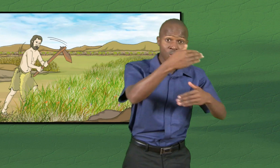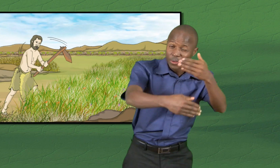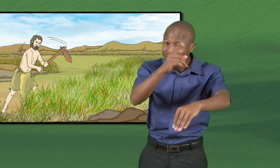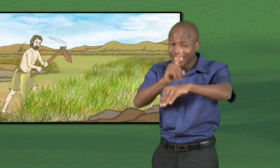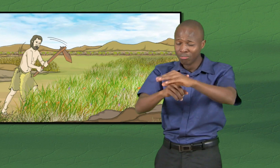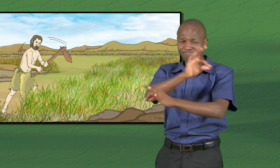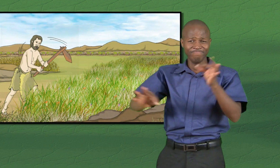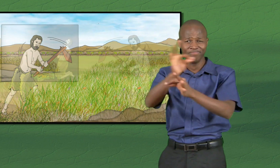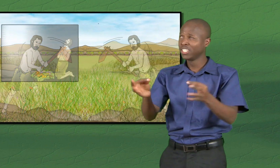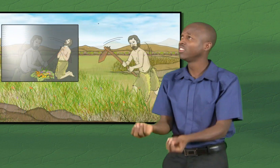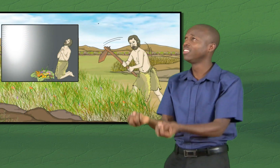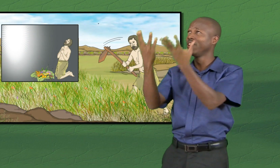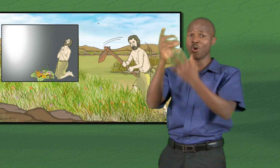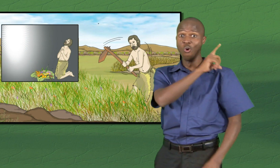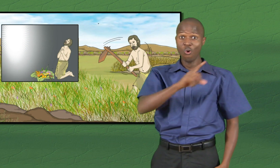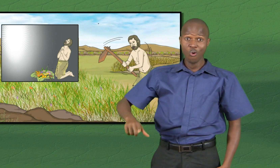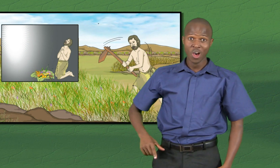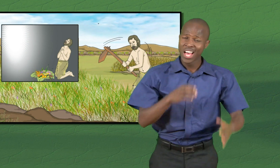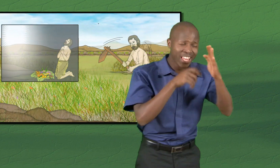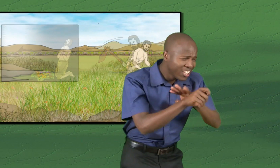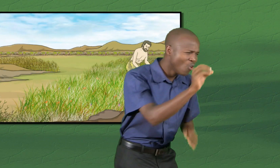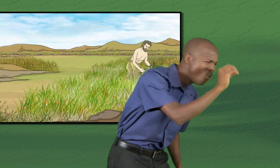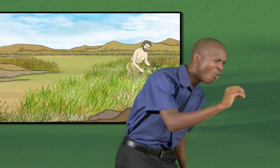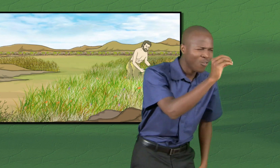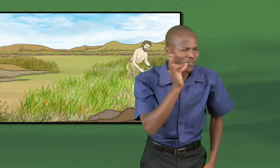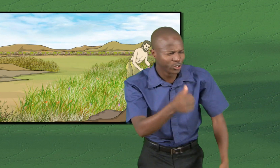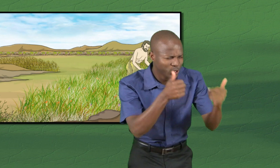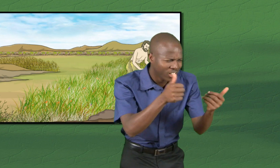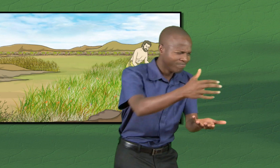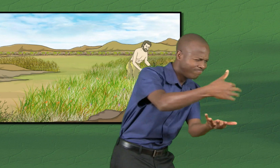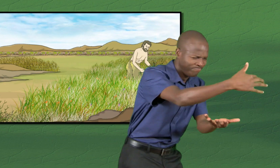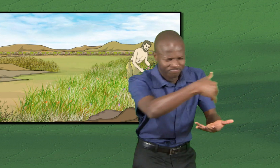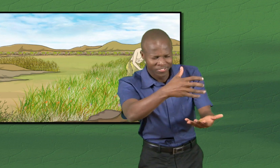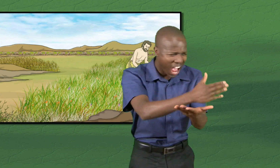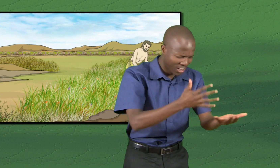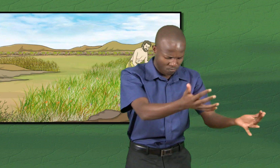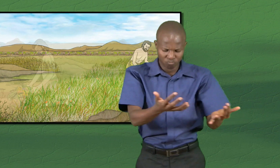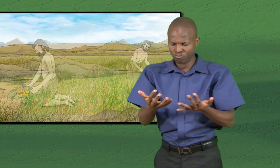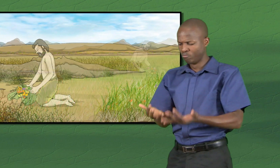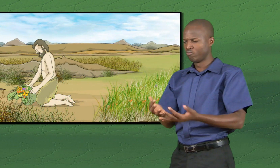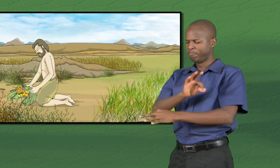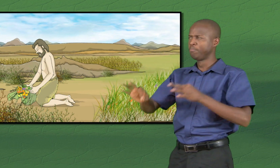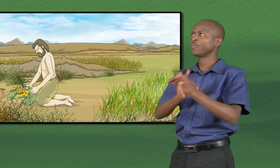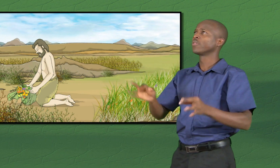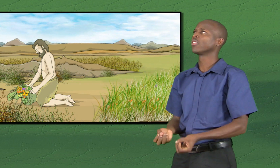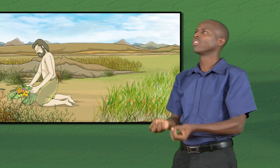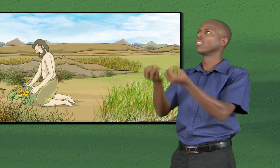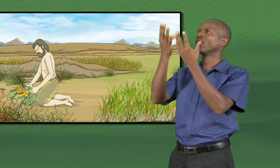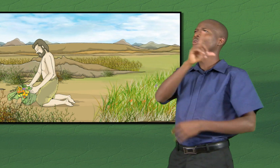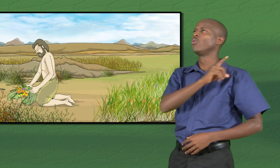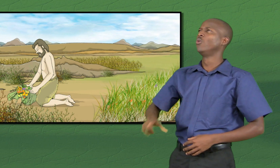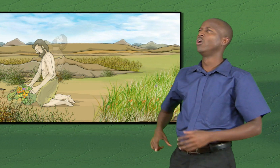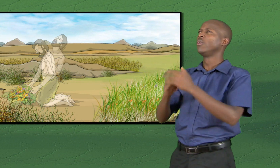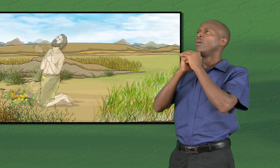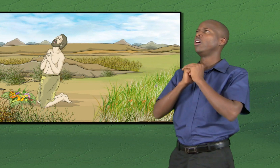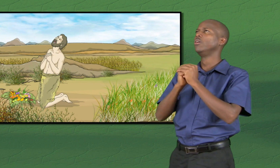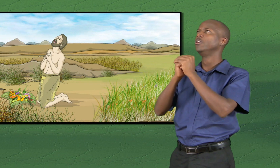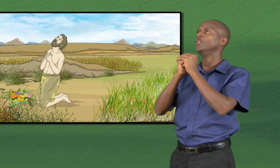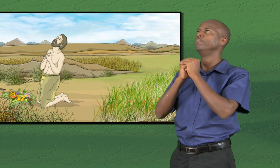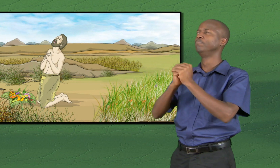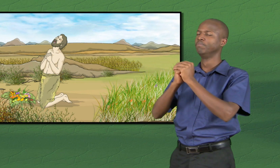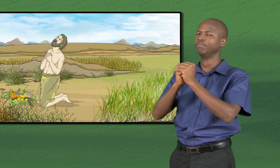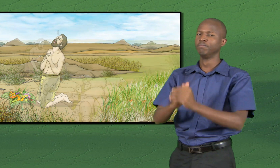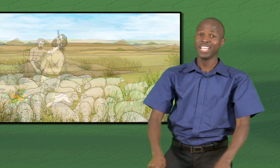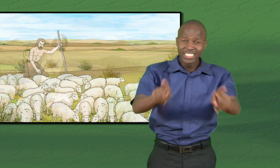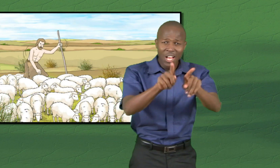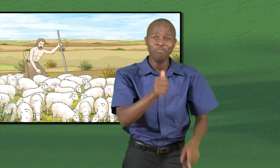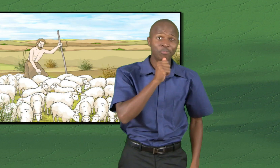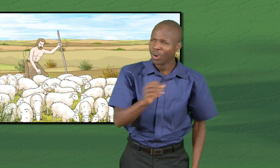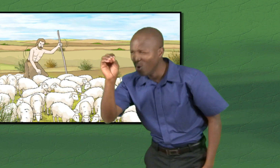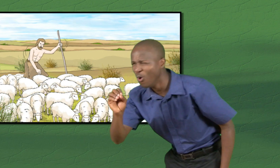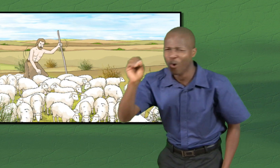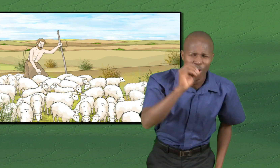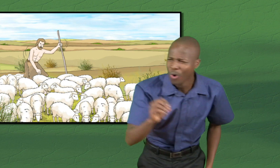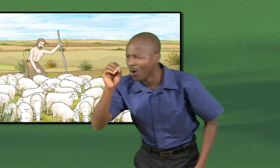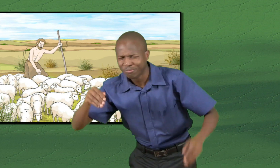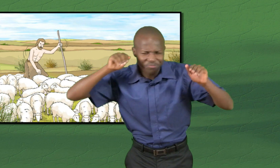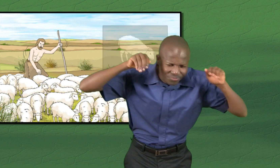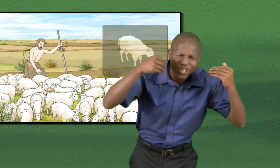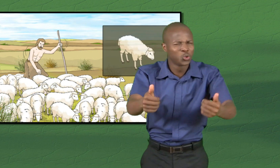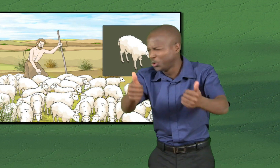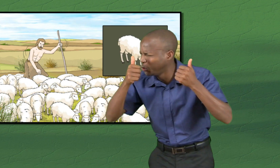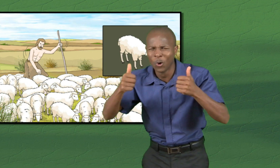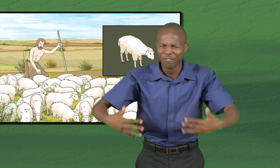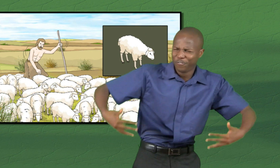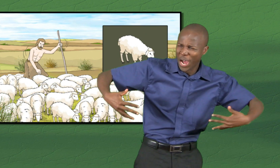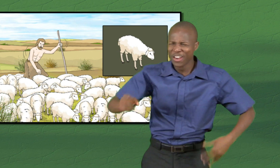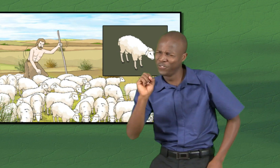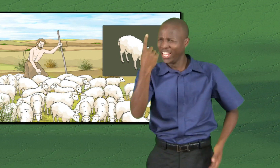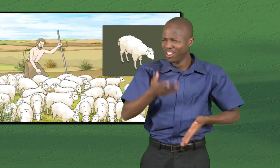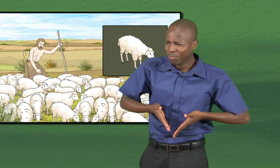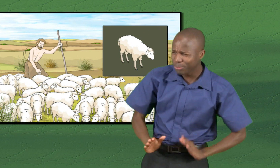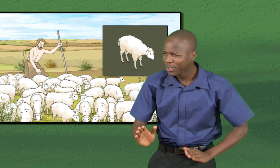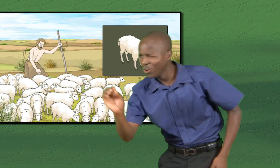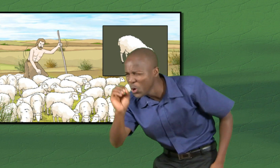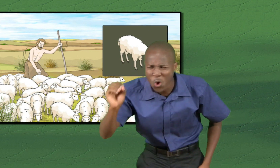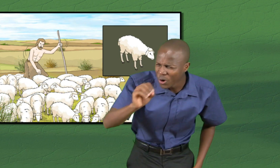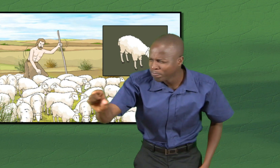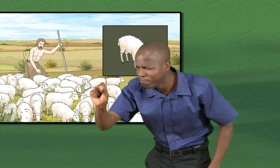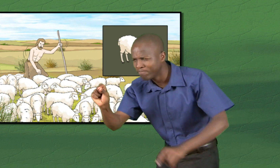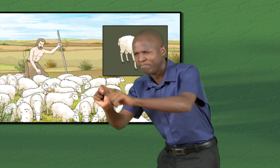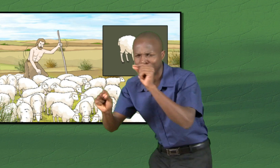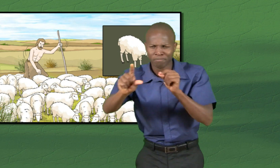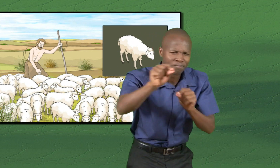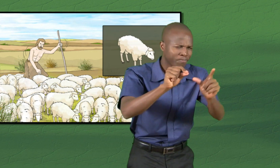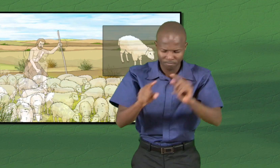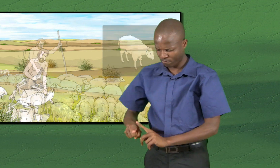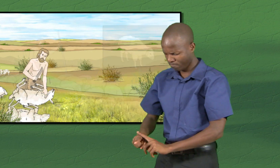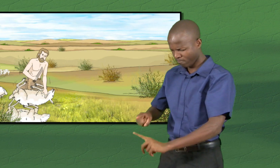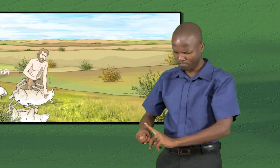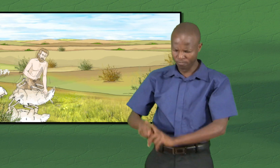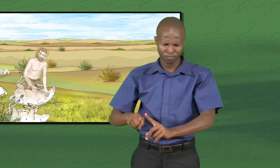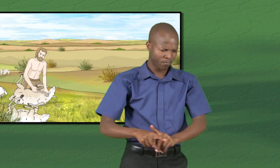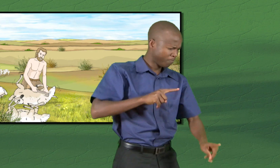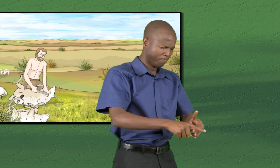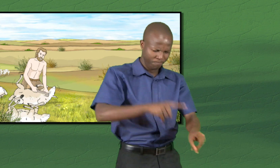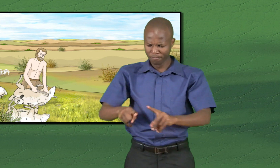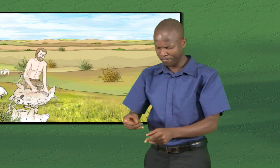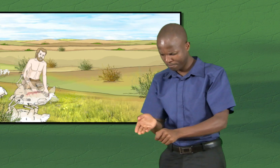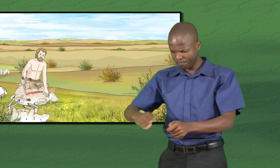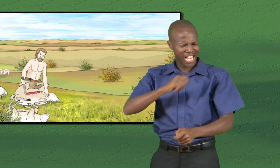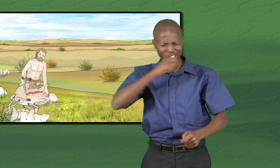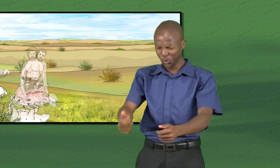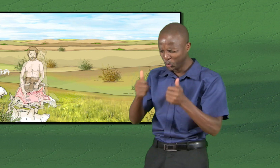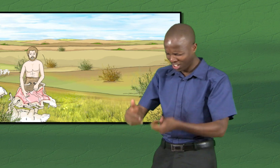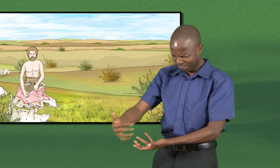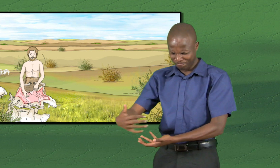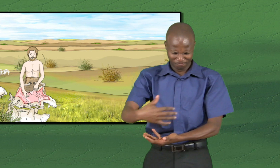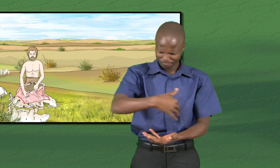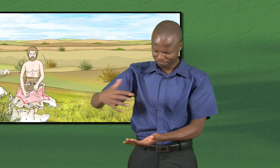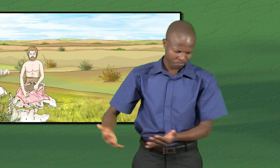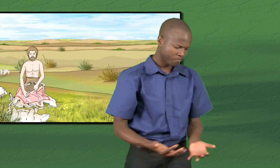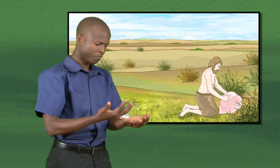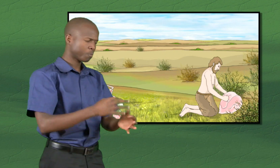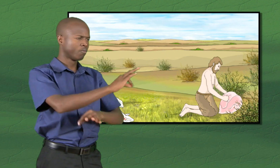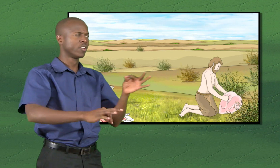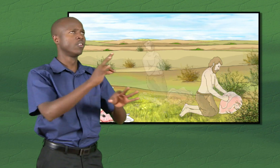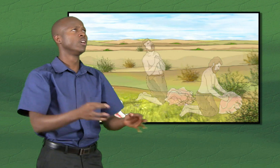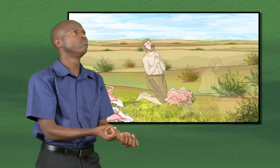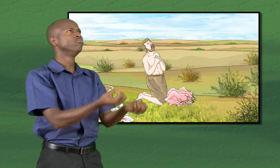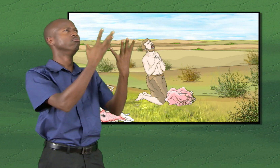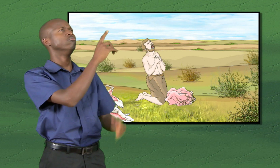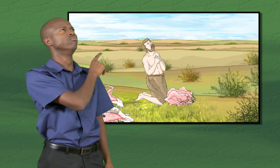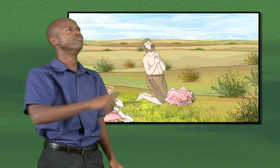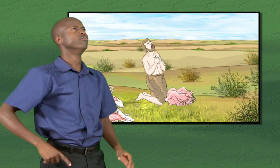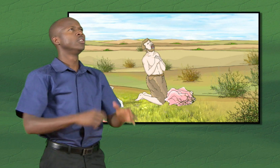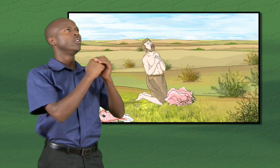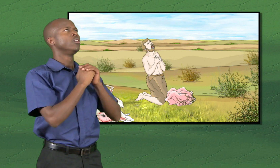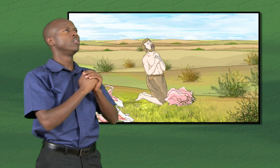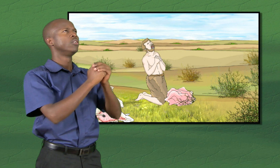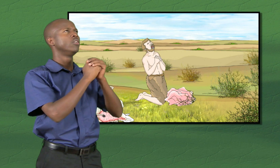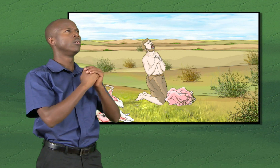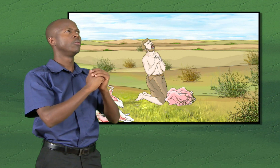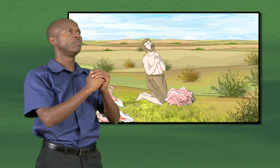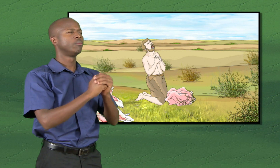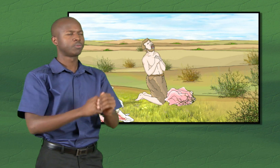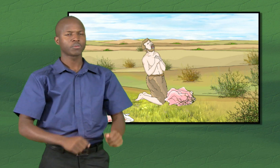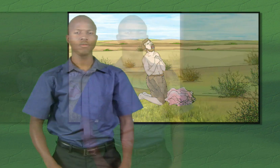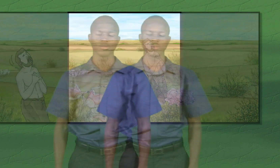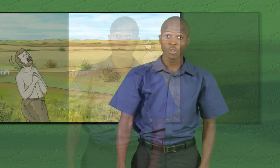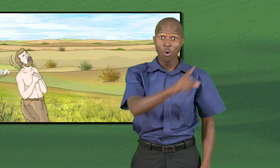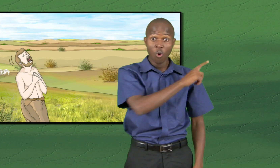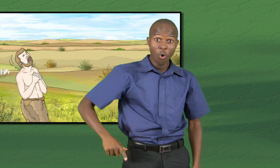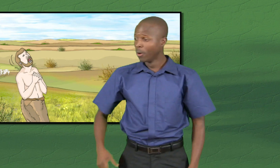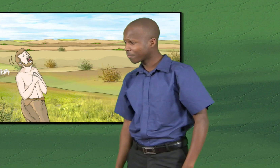So in the course of time, Cain brought some of the fruit of the soil as an offering to the LORD, while Abel brought the best portions of the firstborn of his flock.